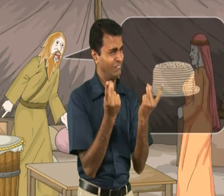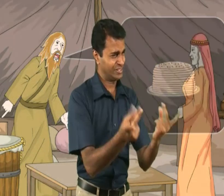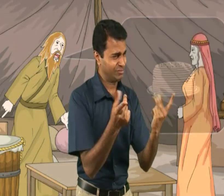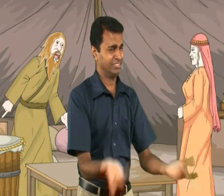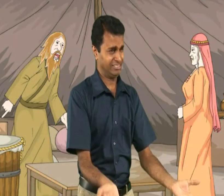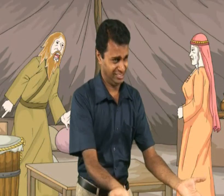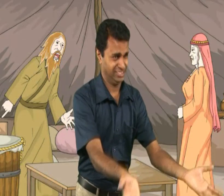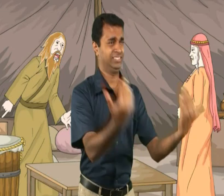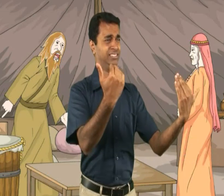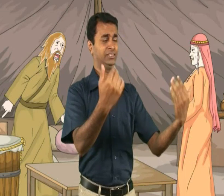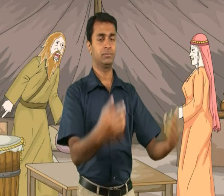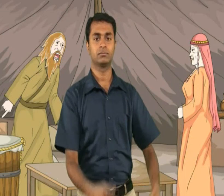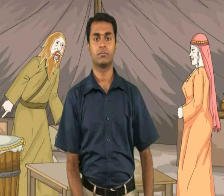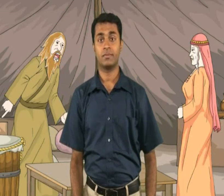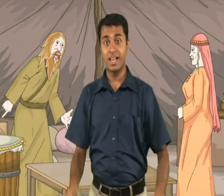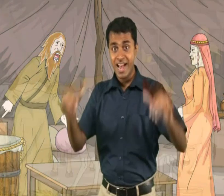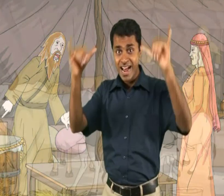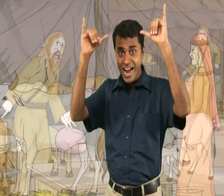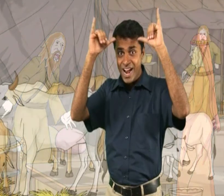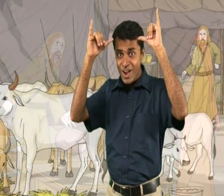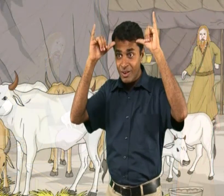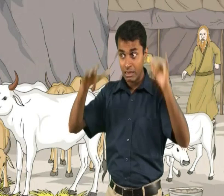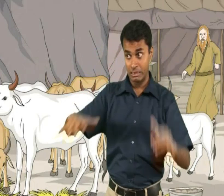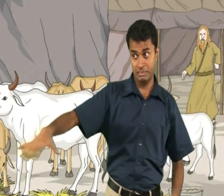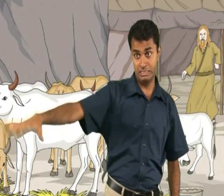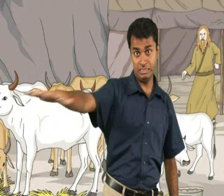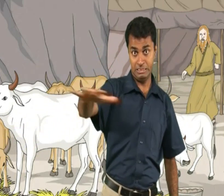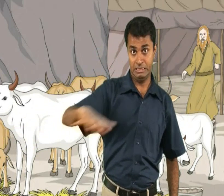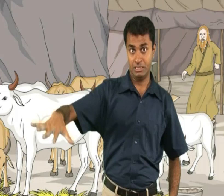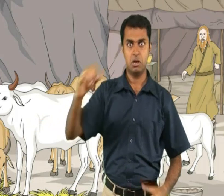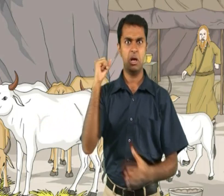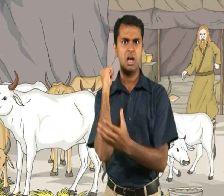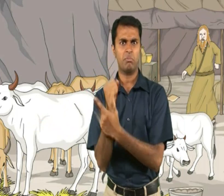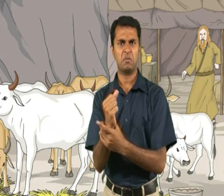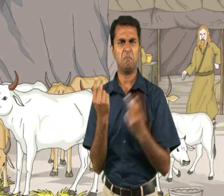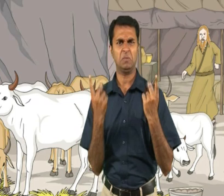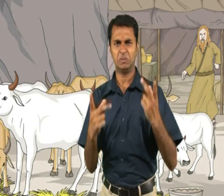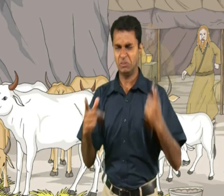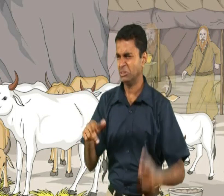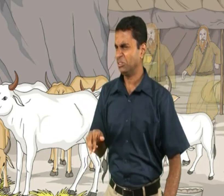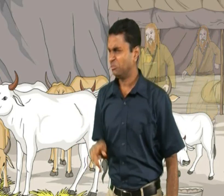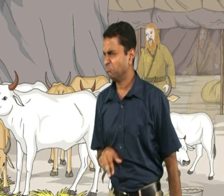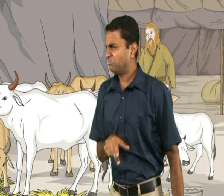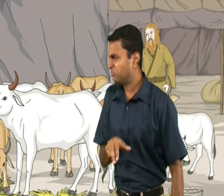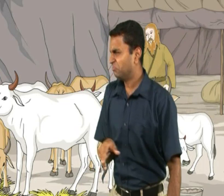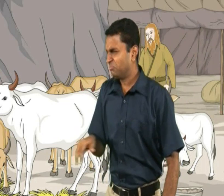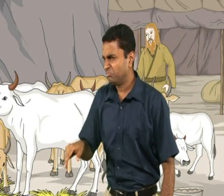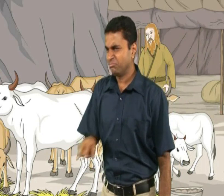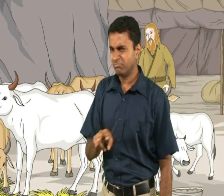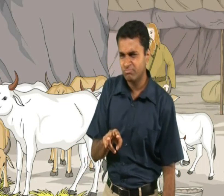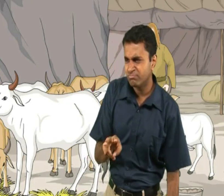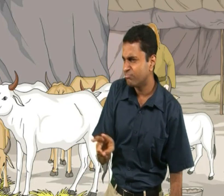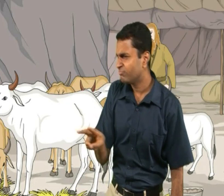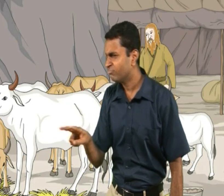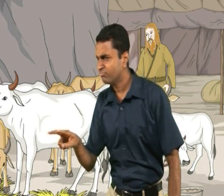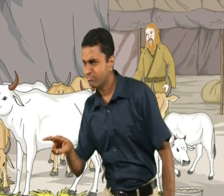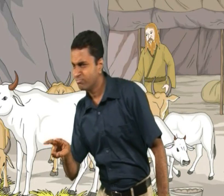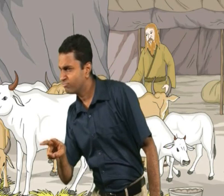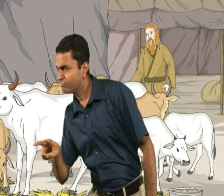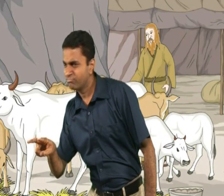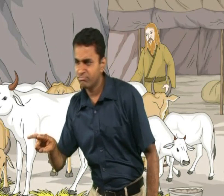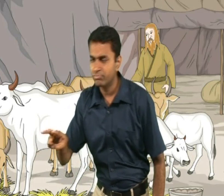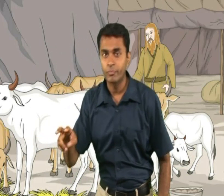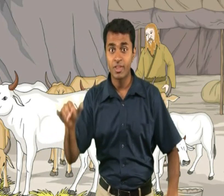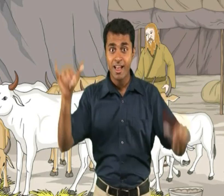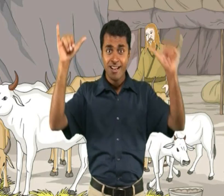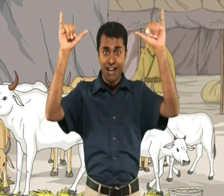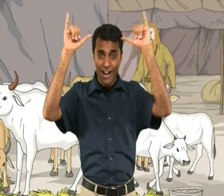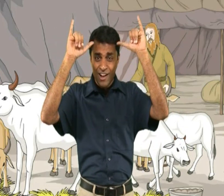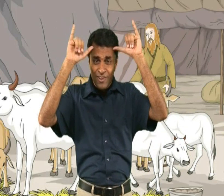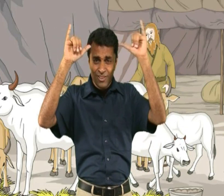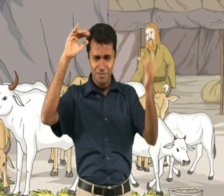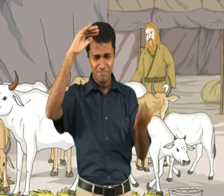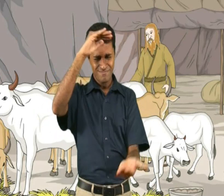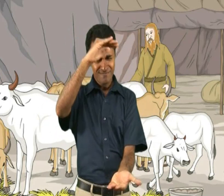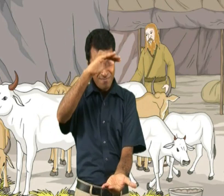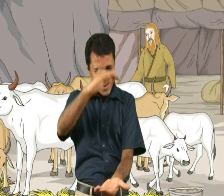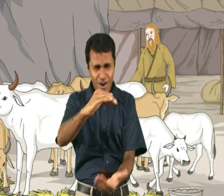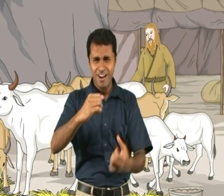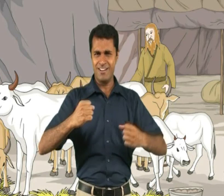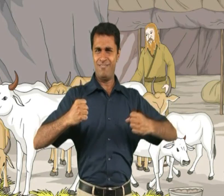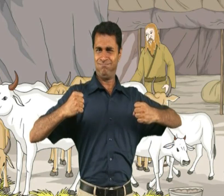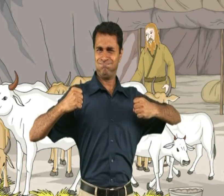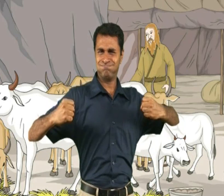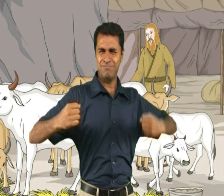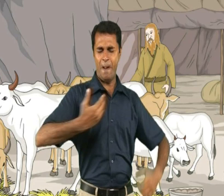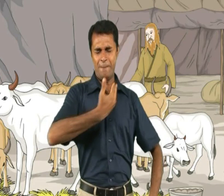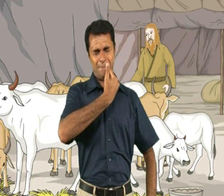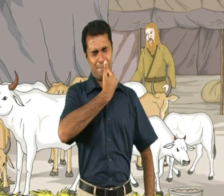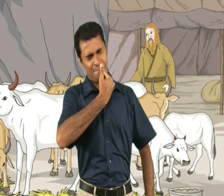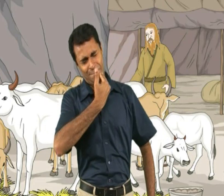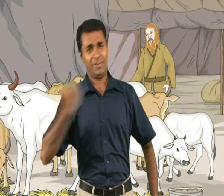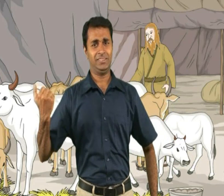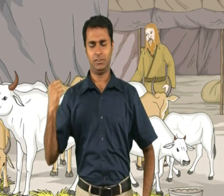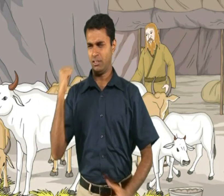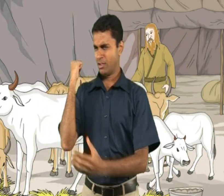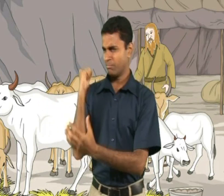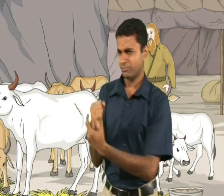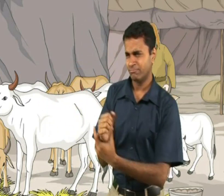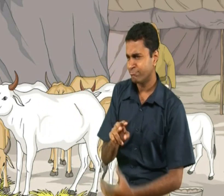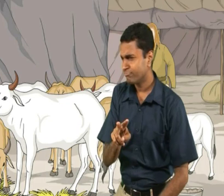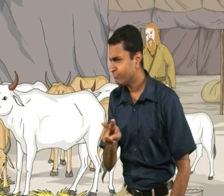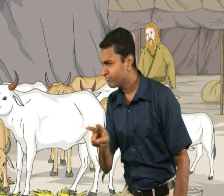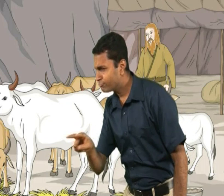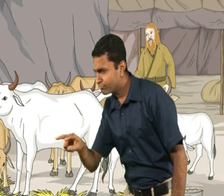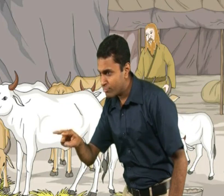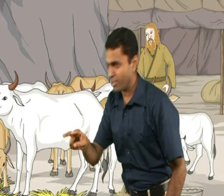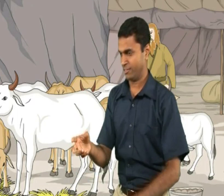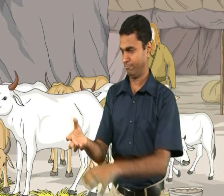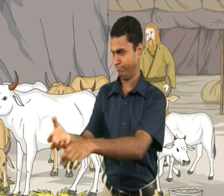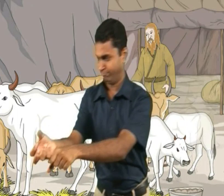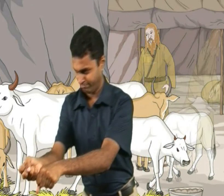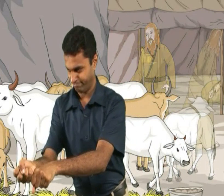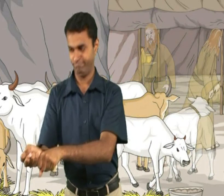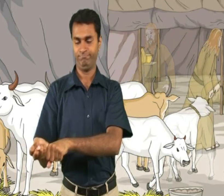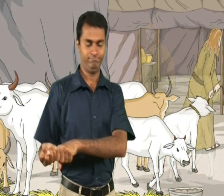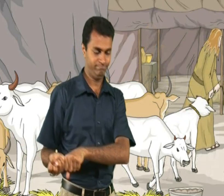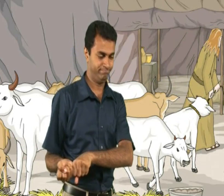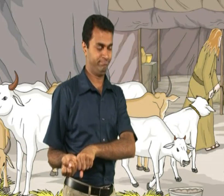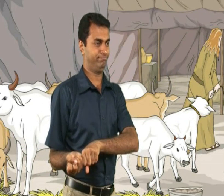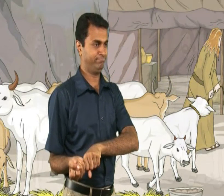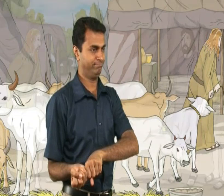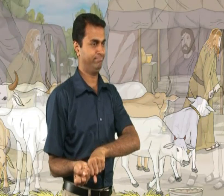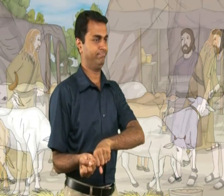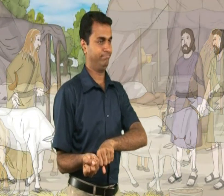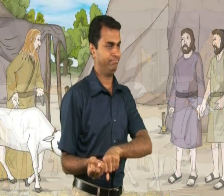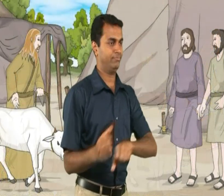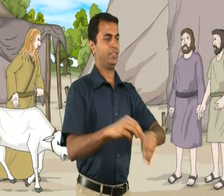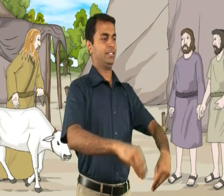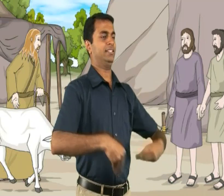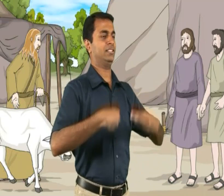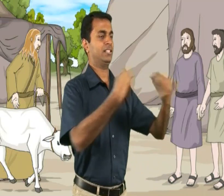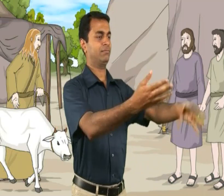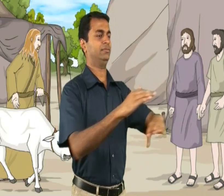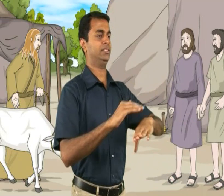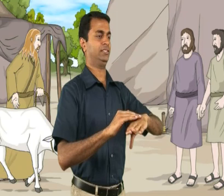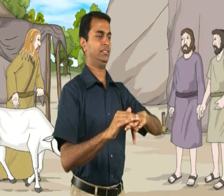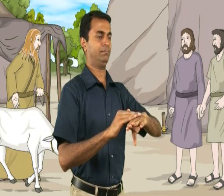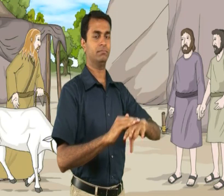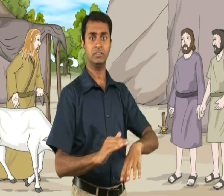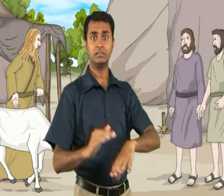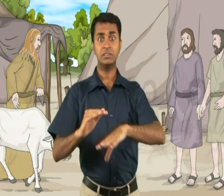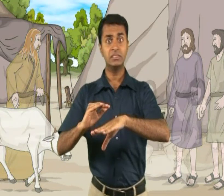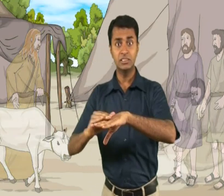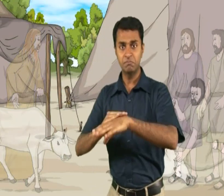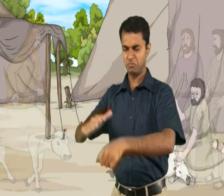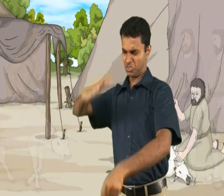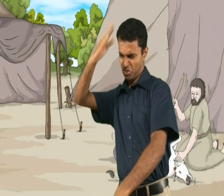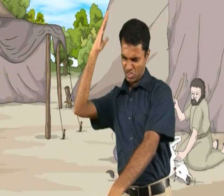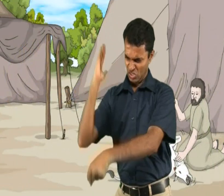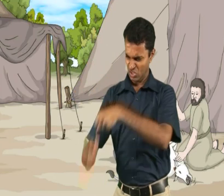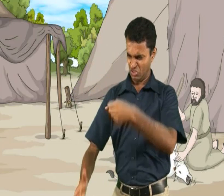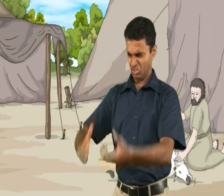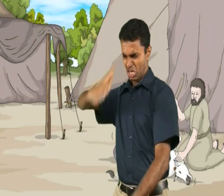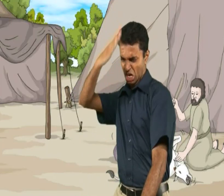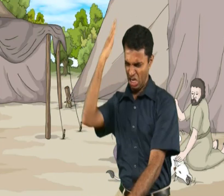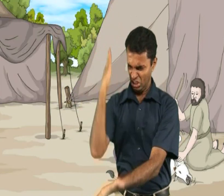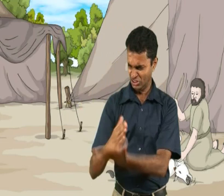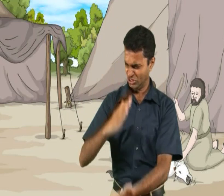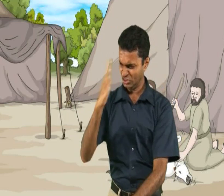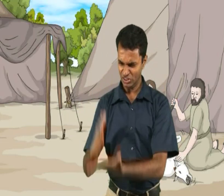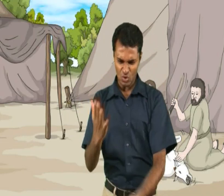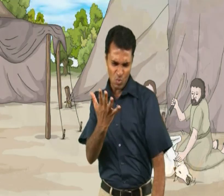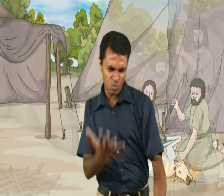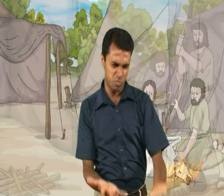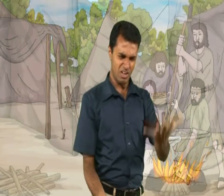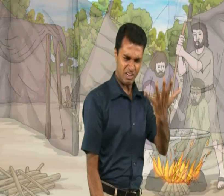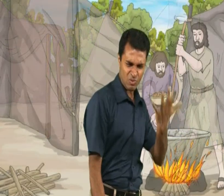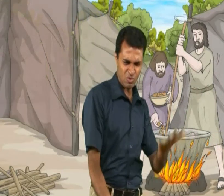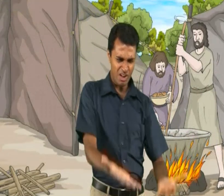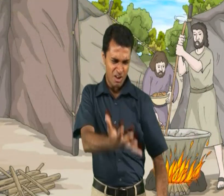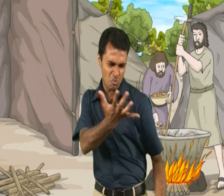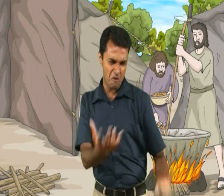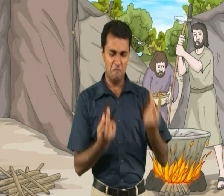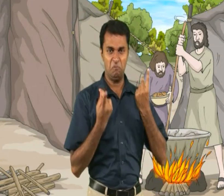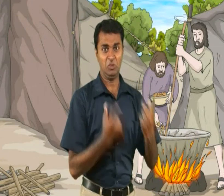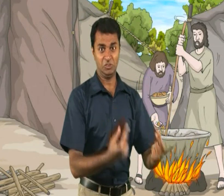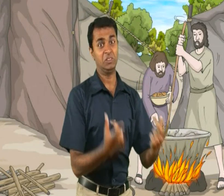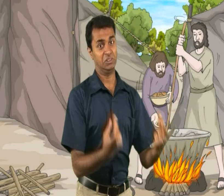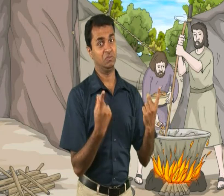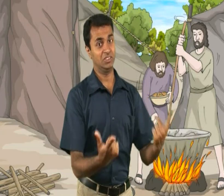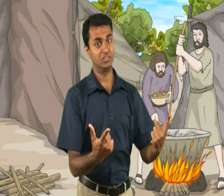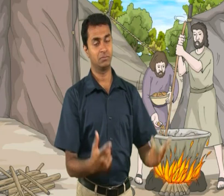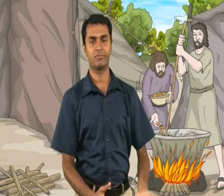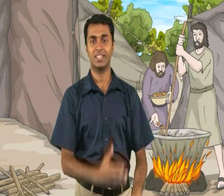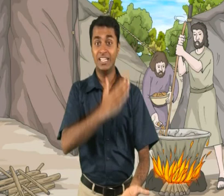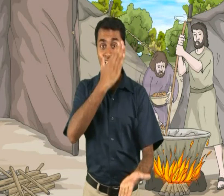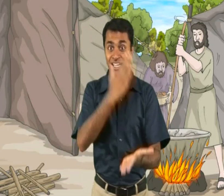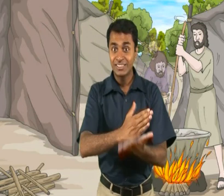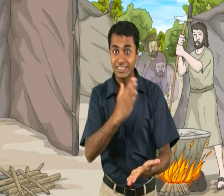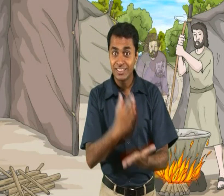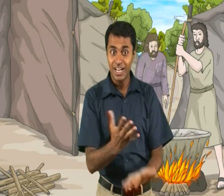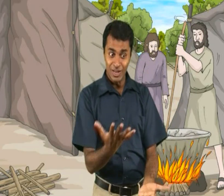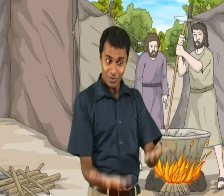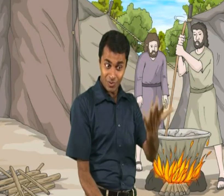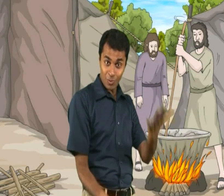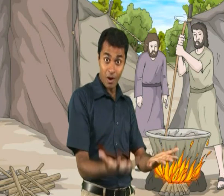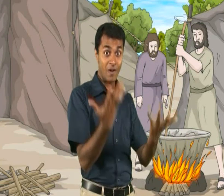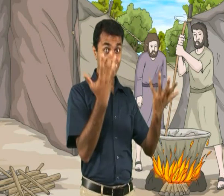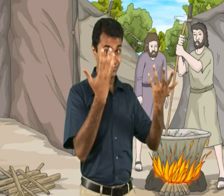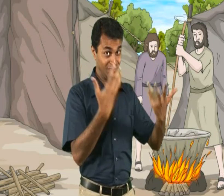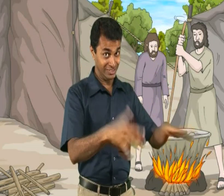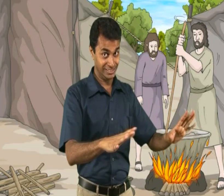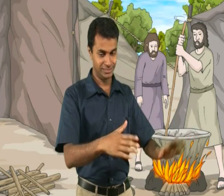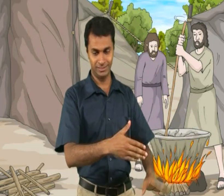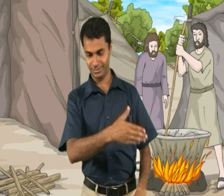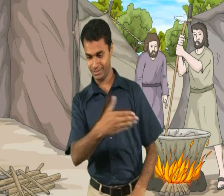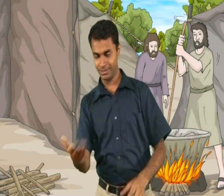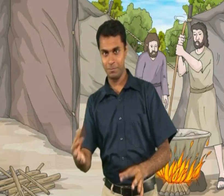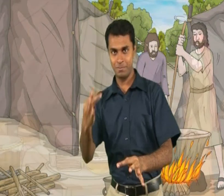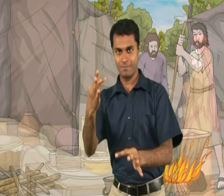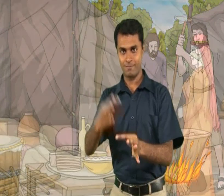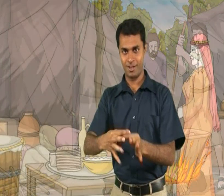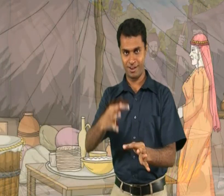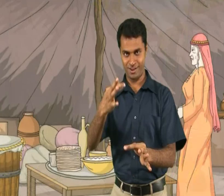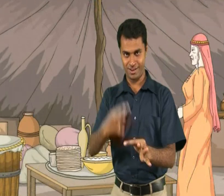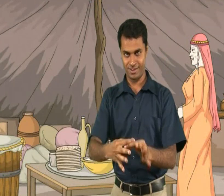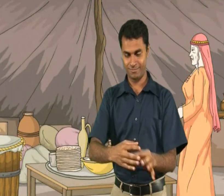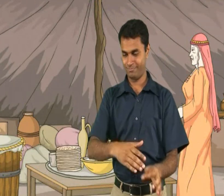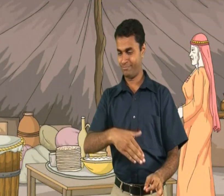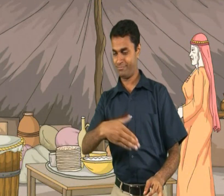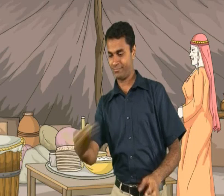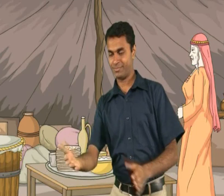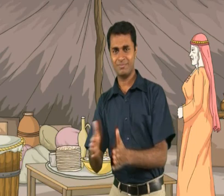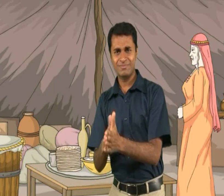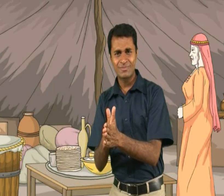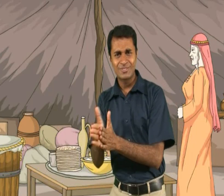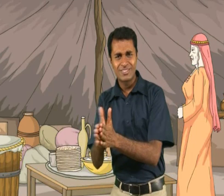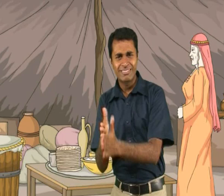Meanwhile, Abraham ran to the herd, selected a tender and choice calf, and gave it to a servant, who hurried to prepare it.